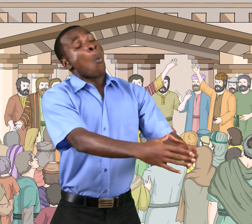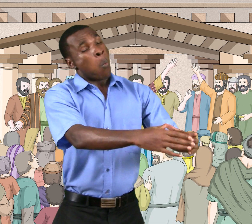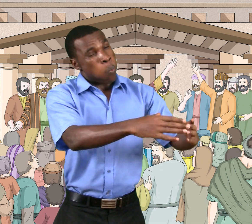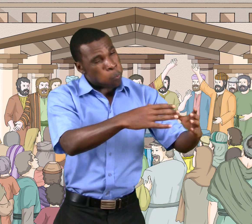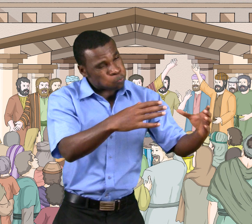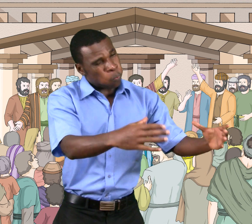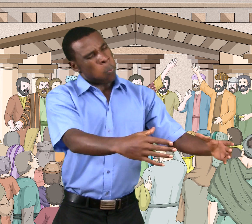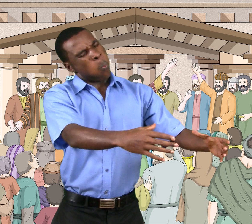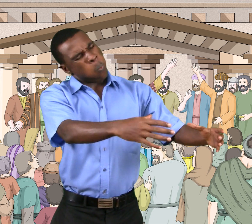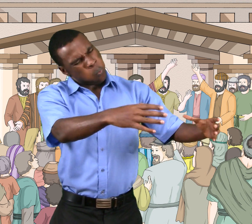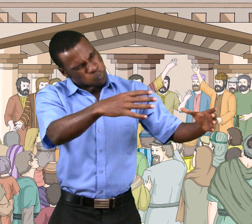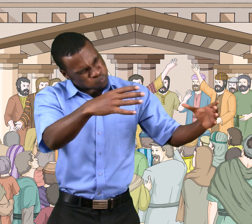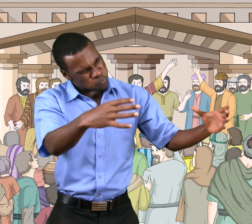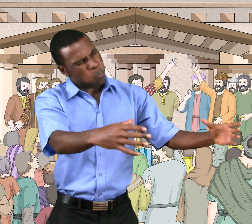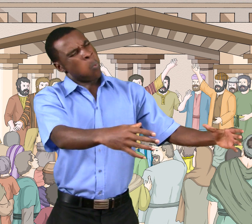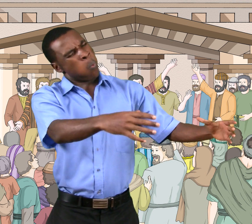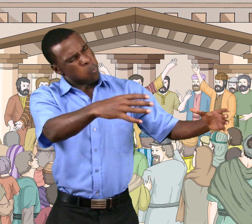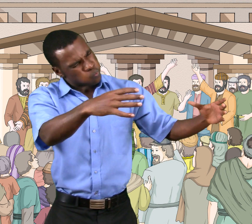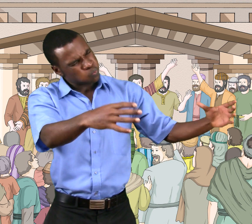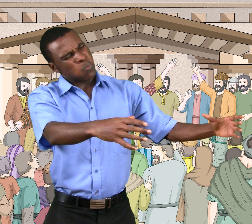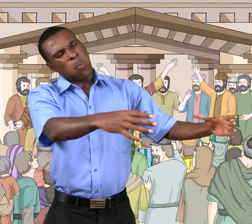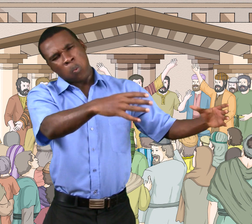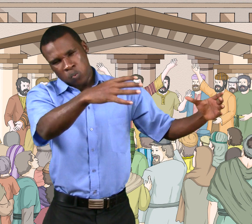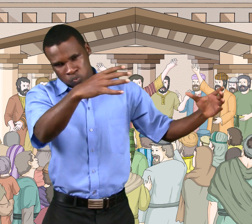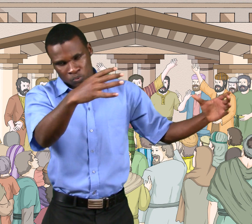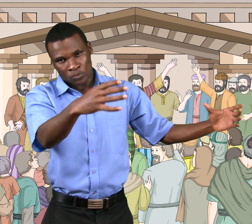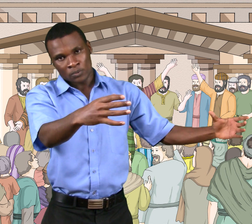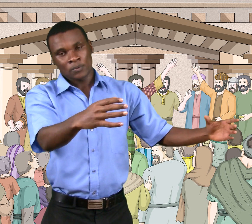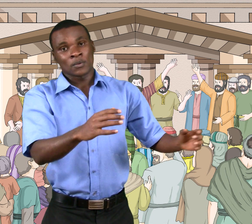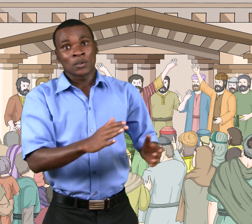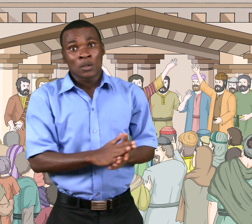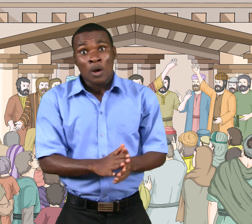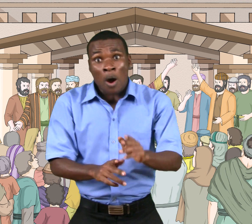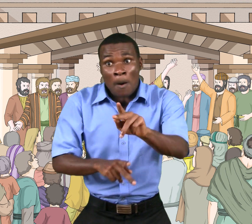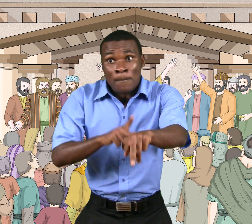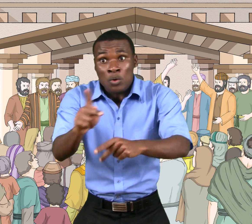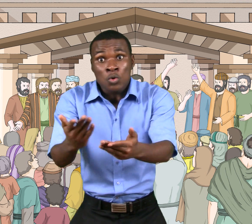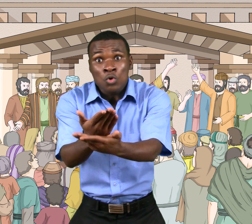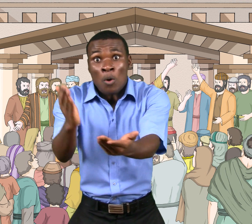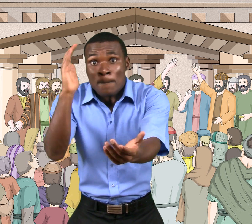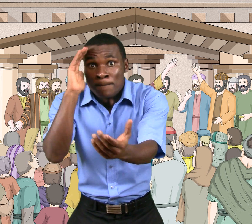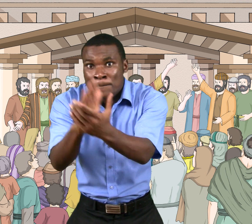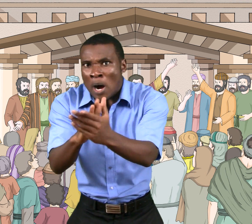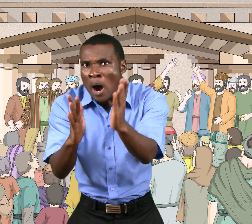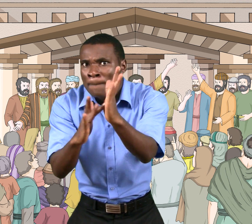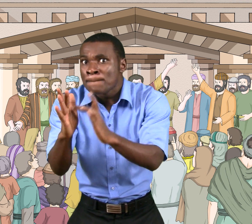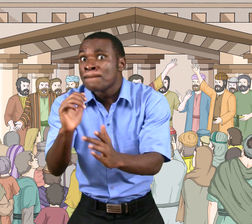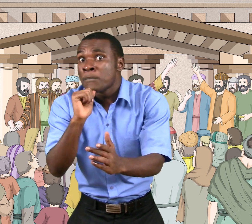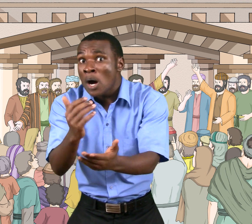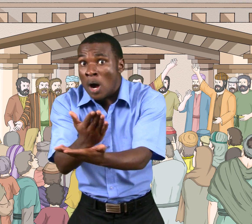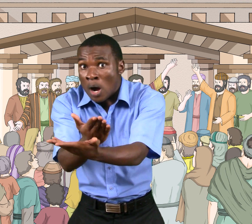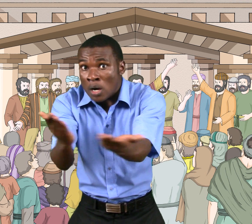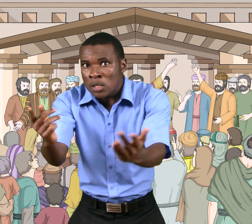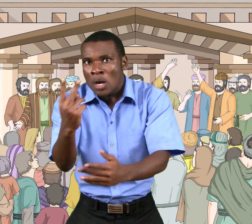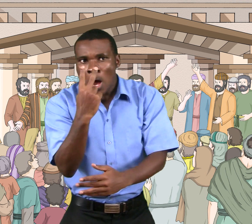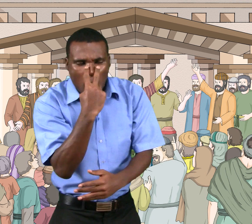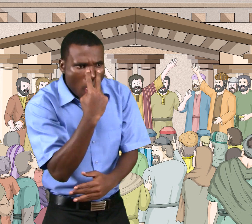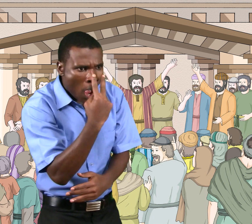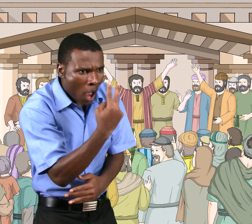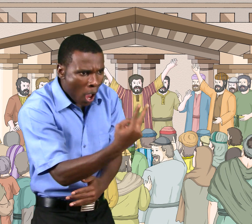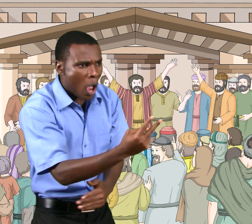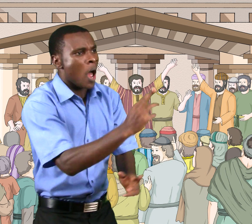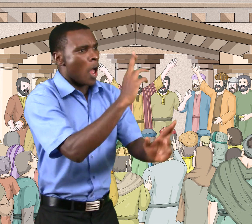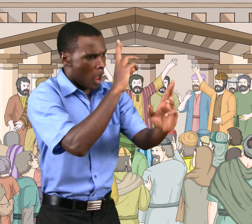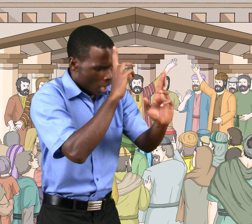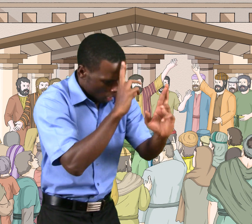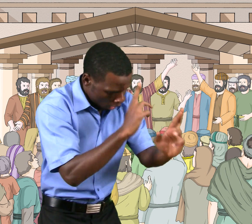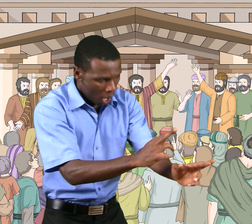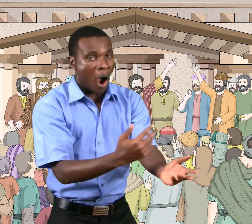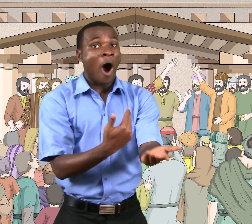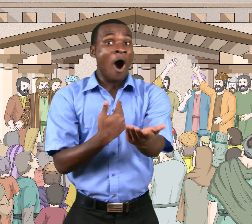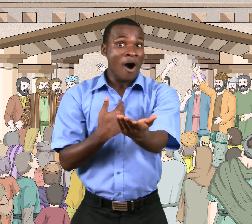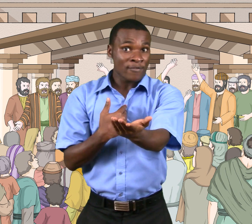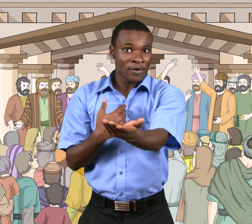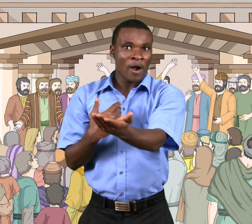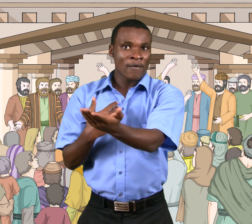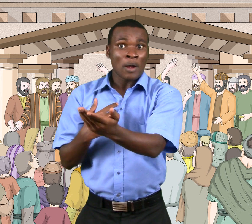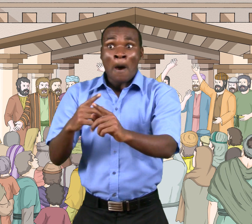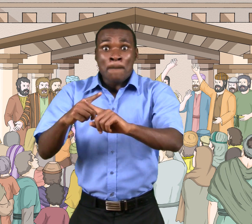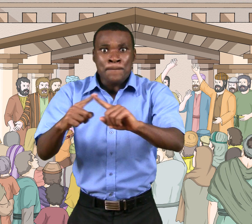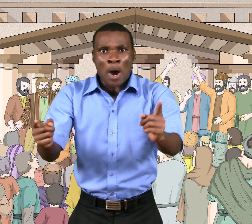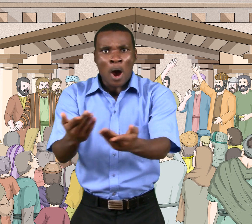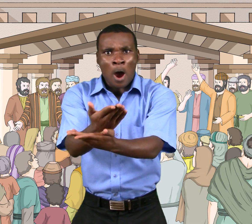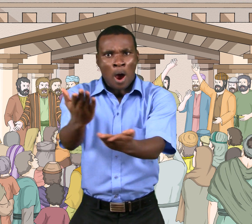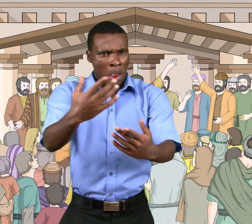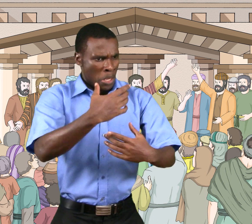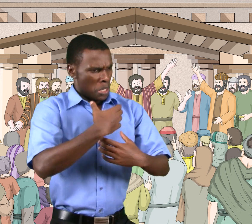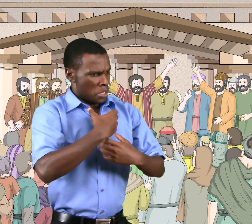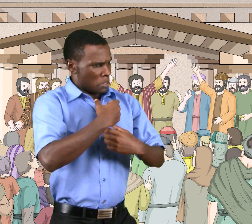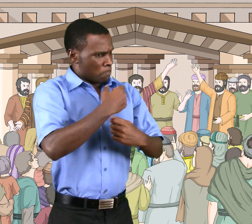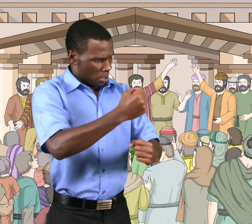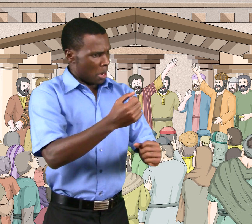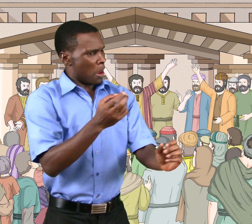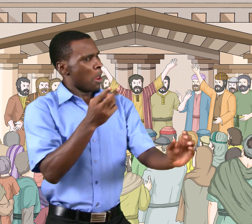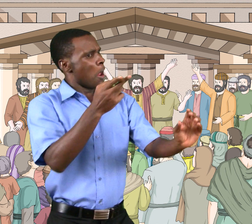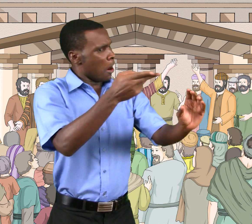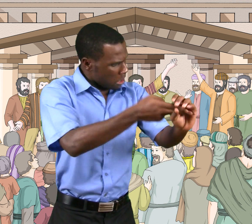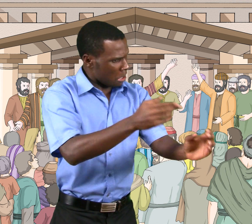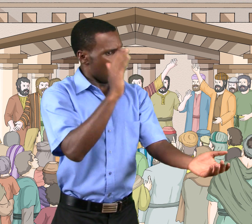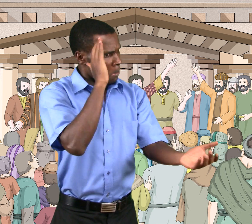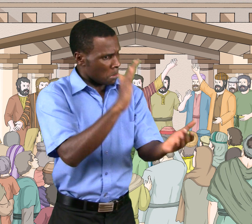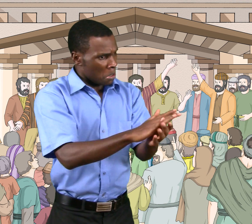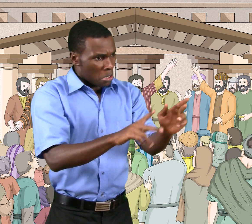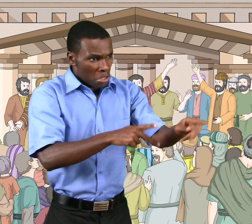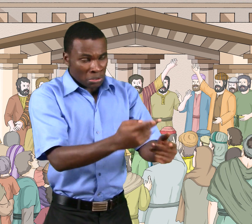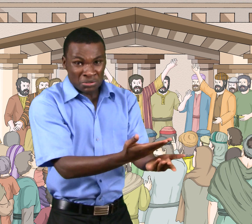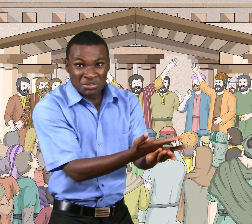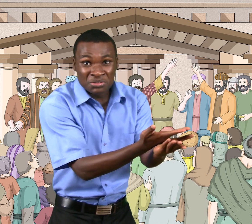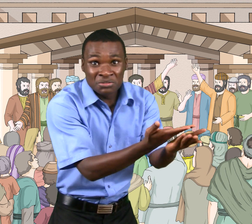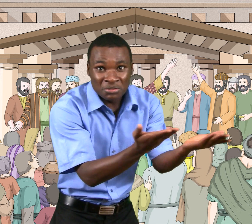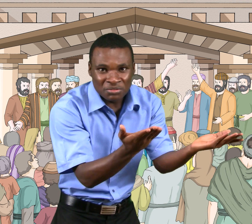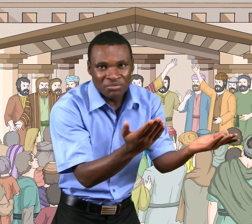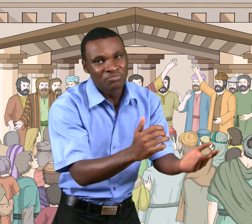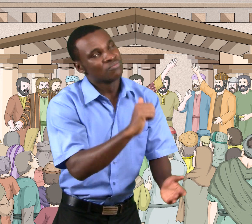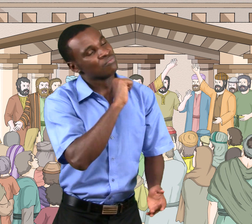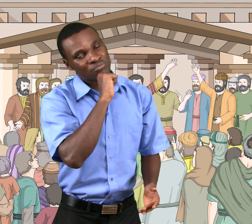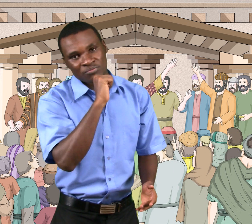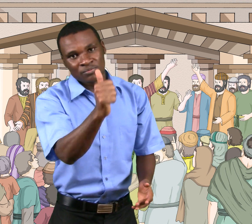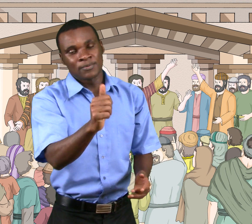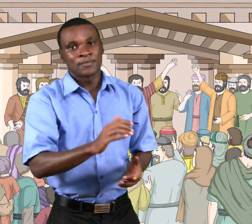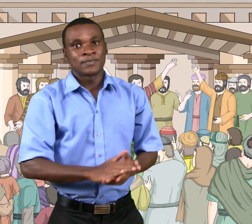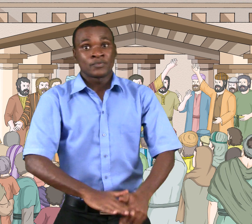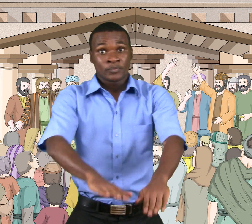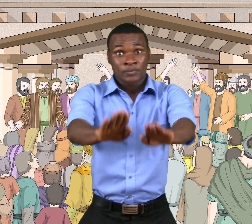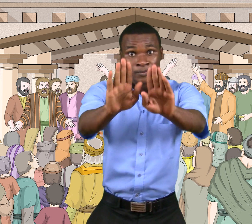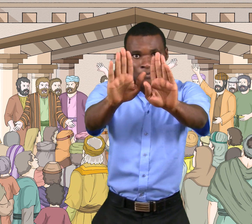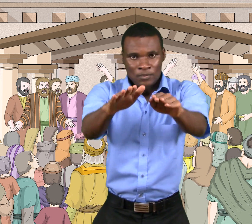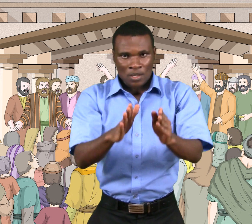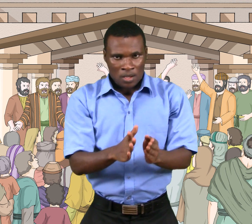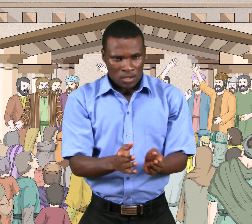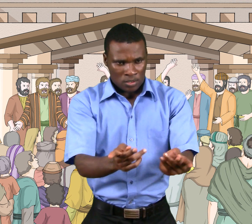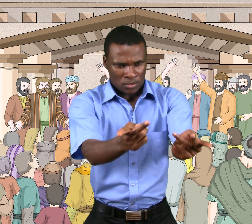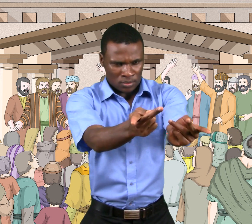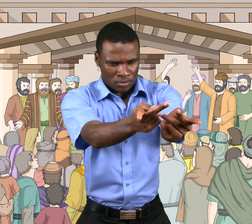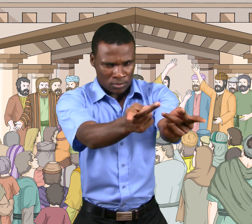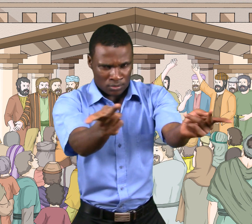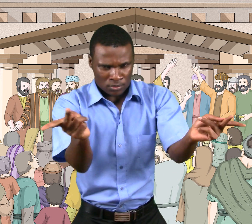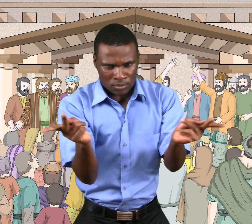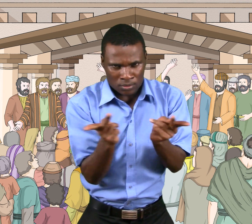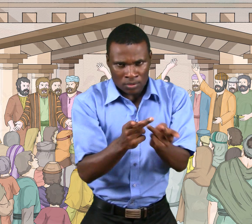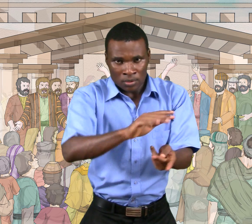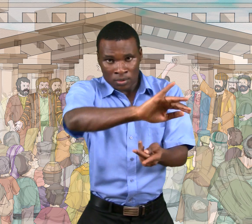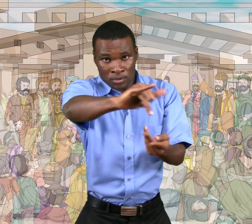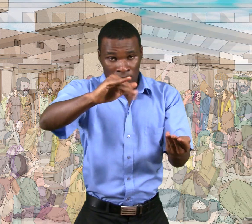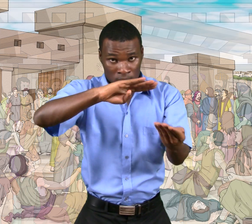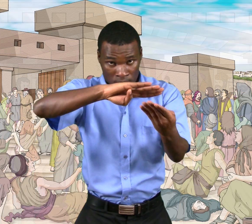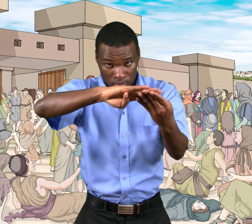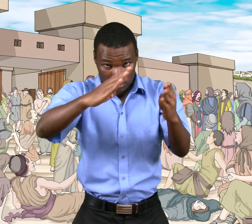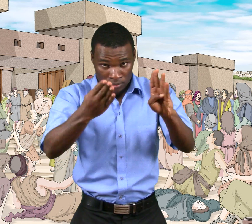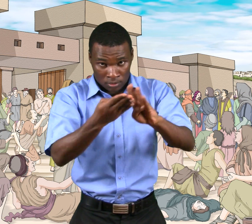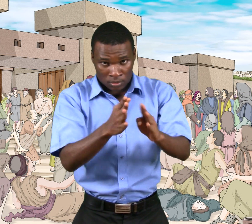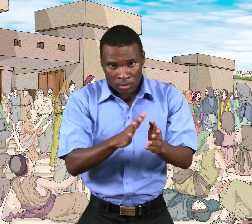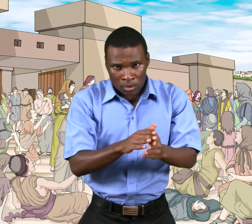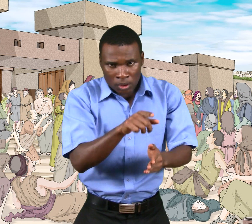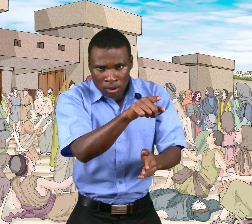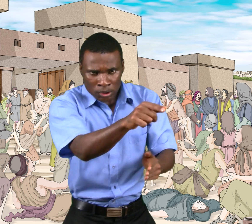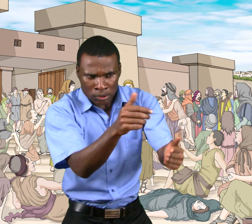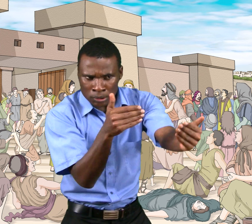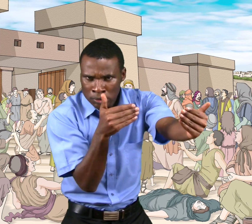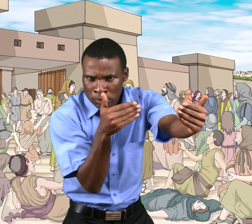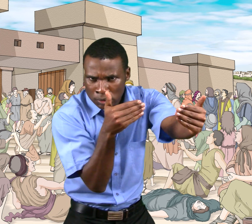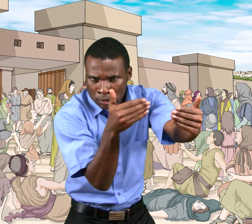Yet more and more believers were brought to the Lord—large numbers of both men and women.